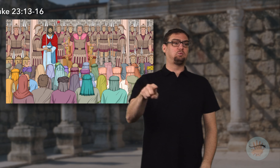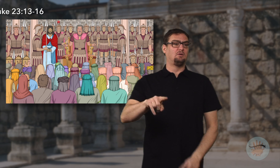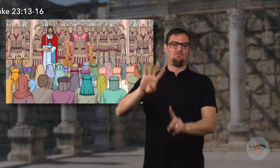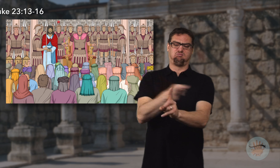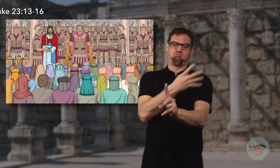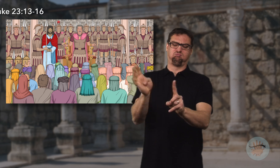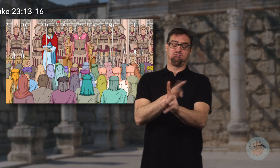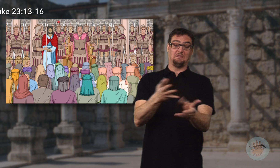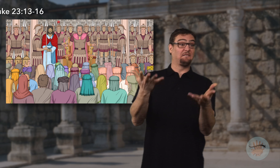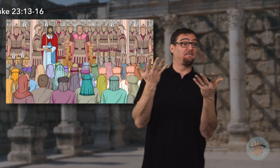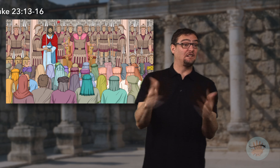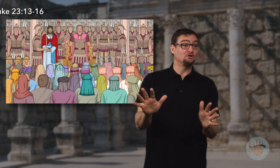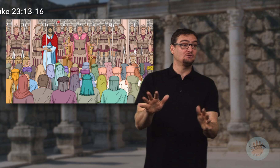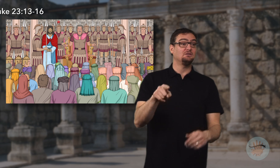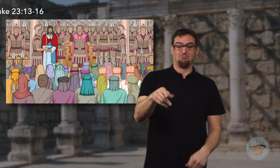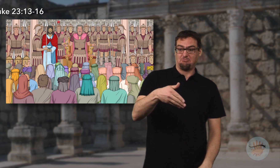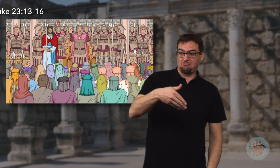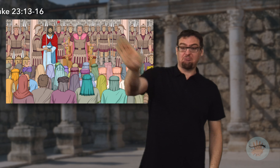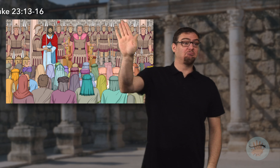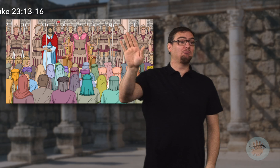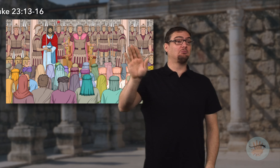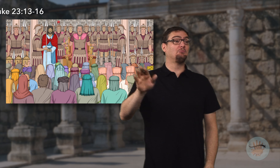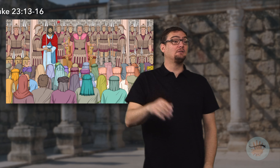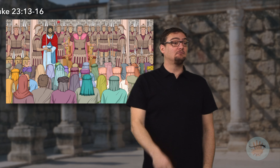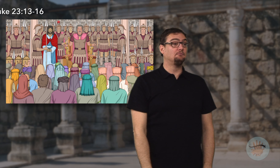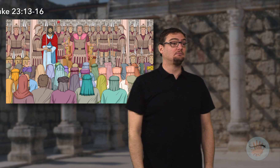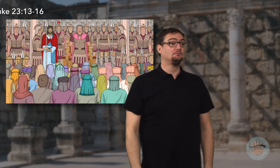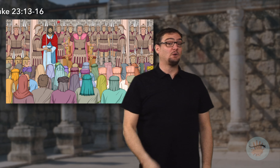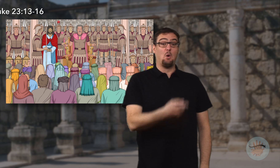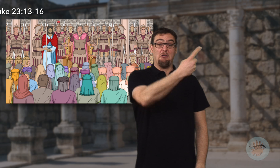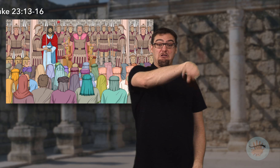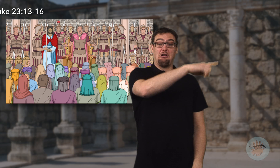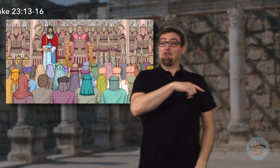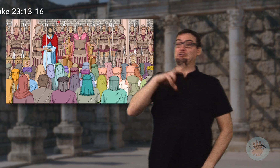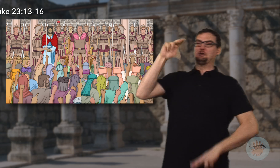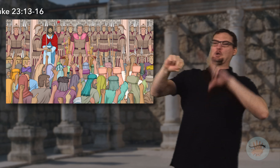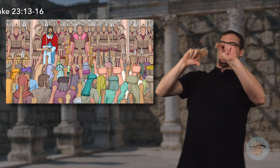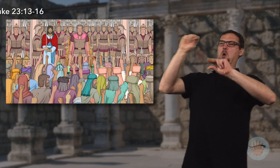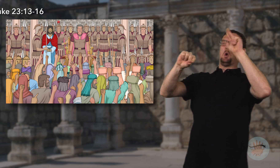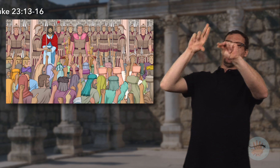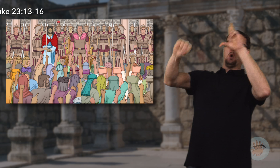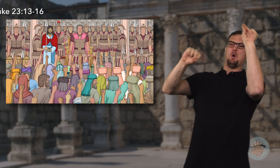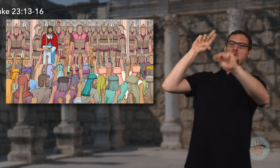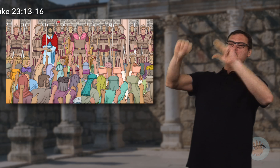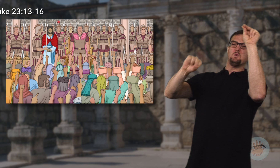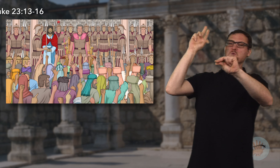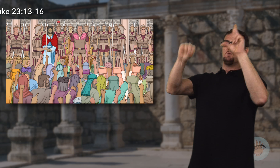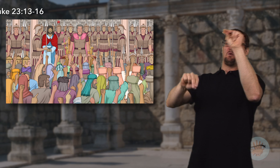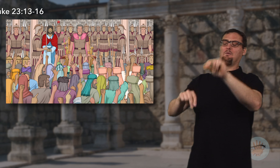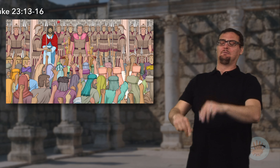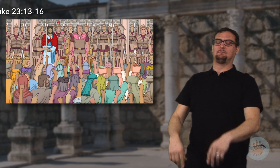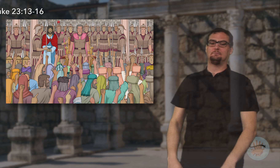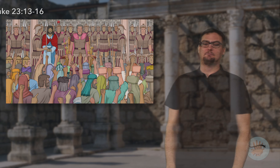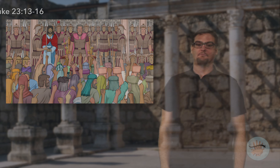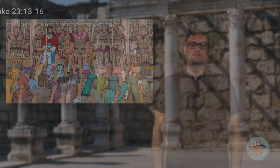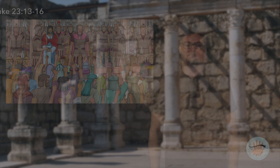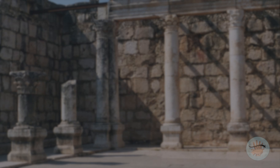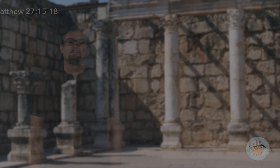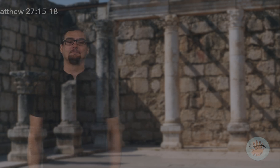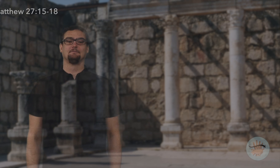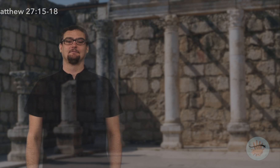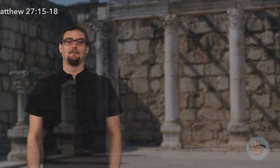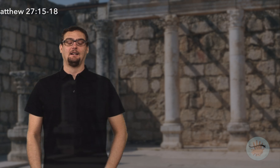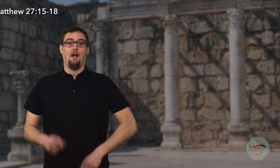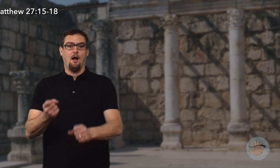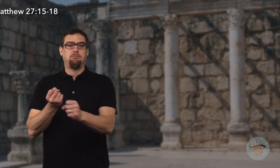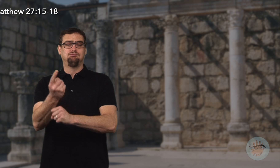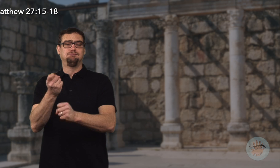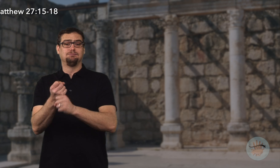Therefore I will punish Him and release Him.”